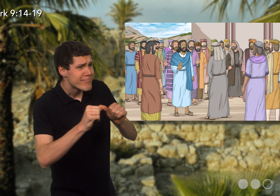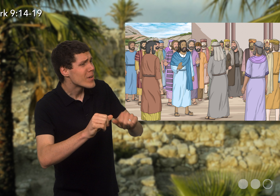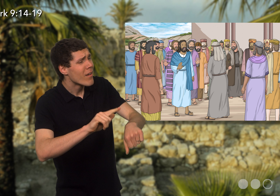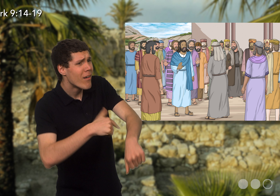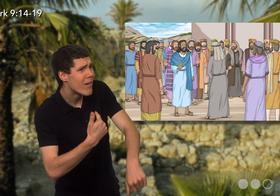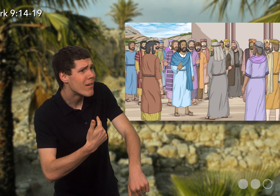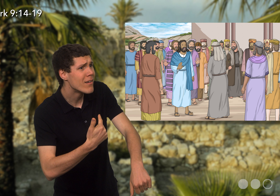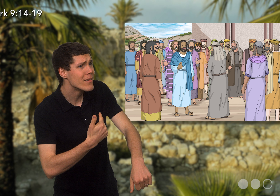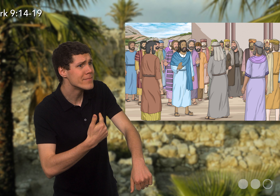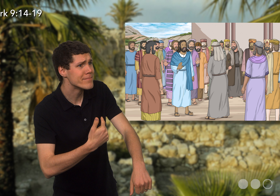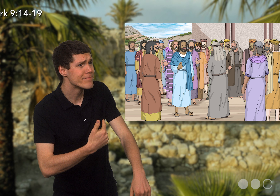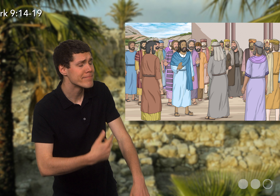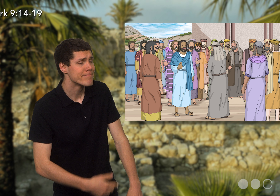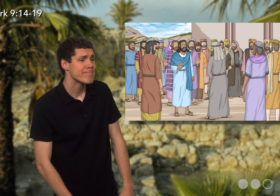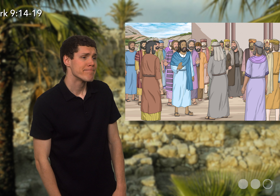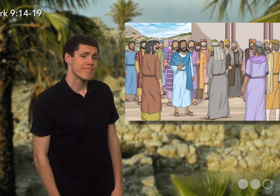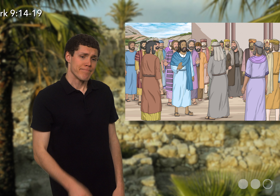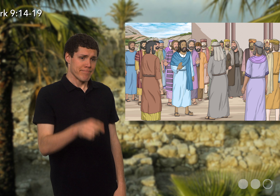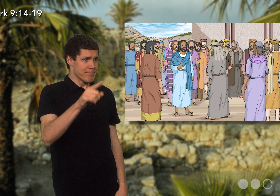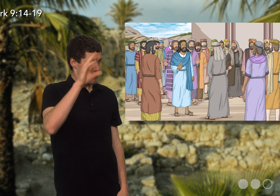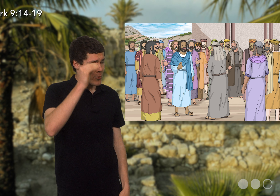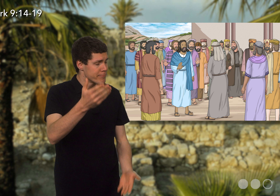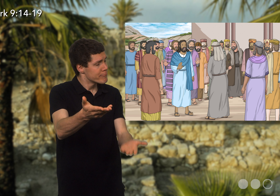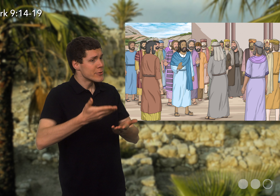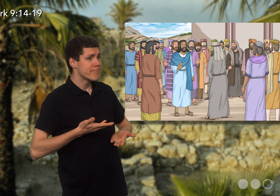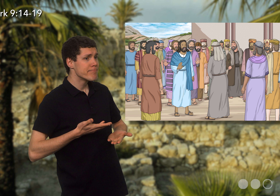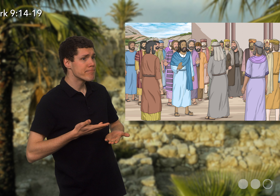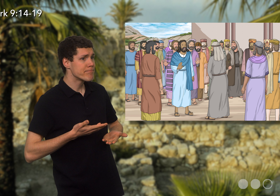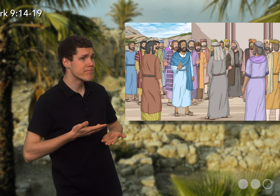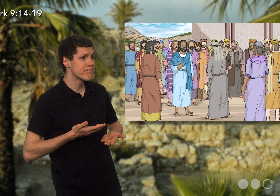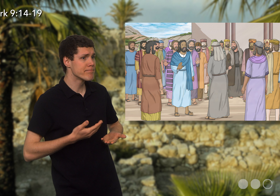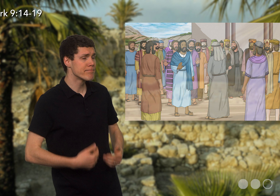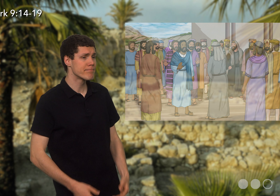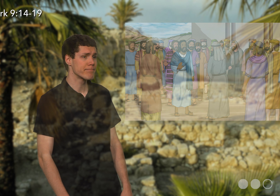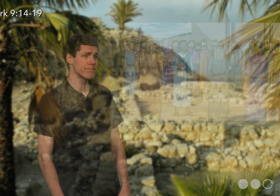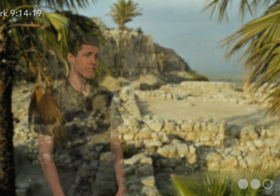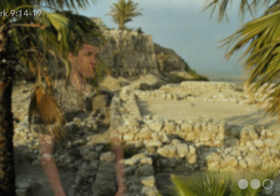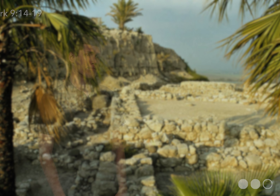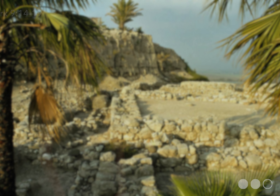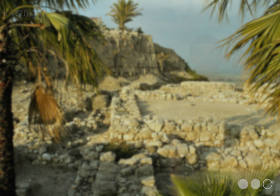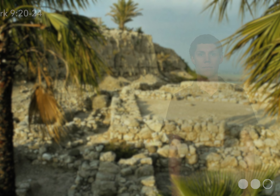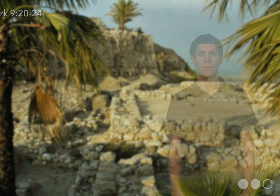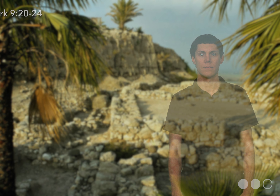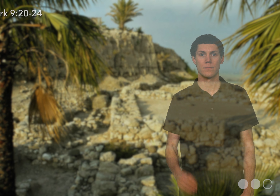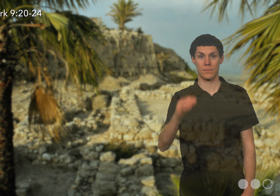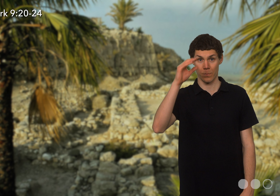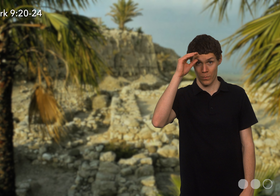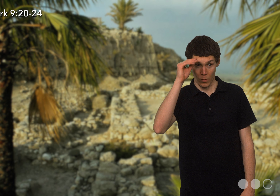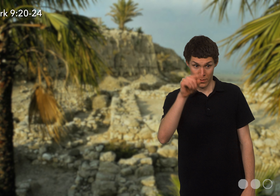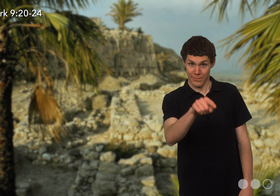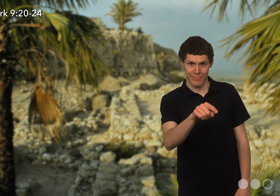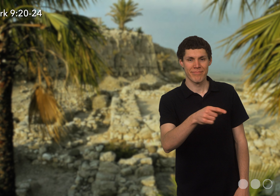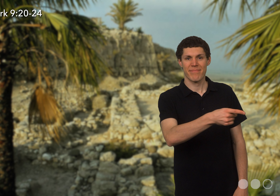Bring the boy to Me.”